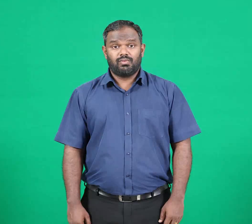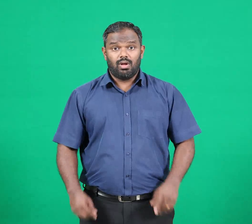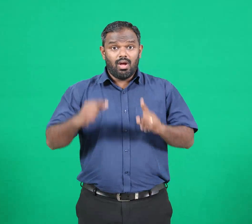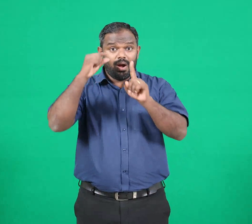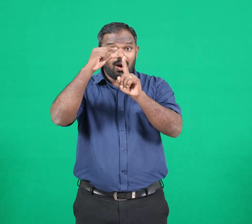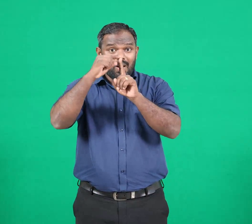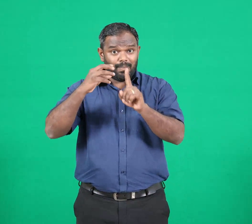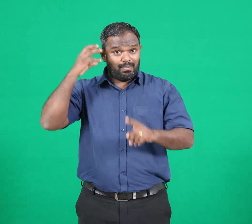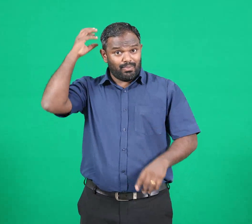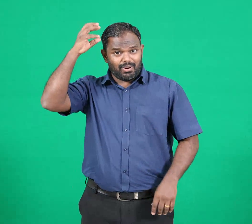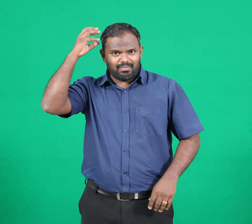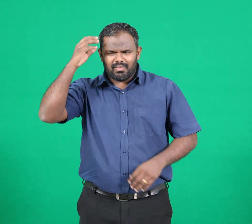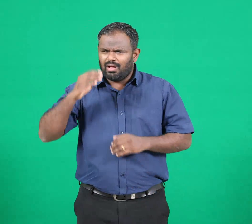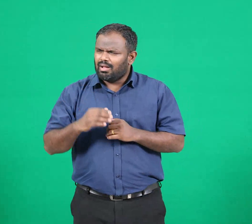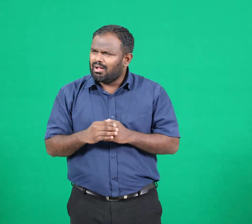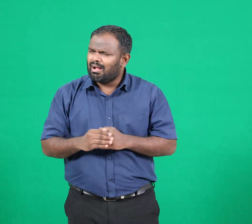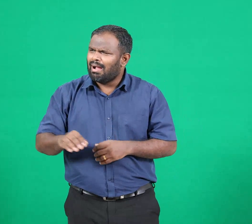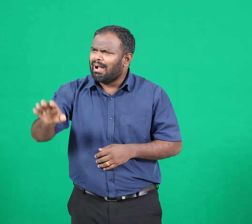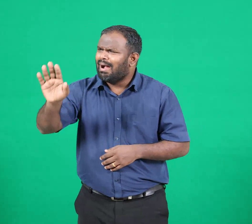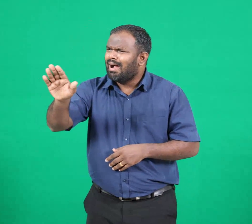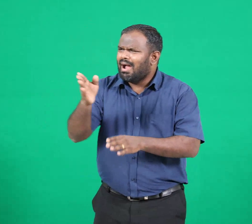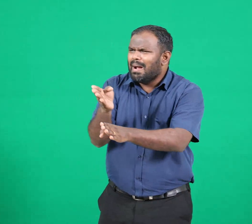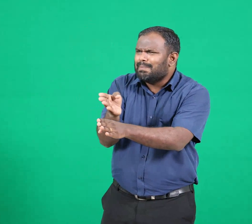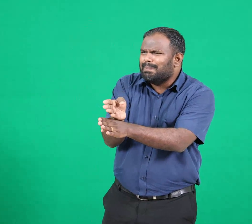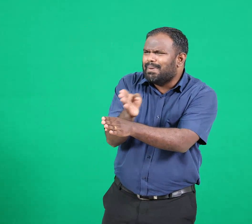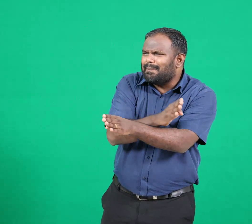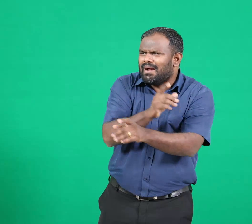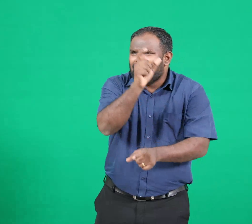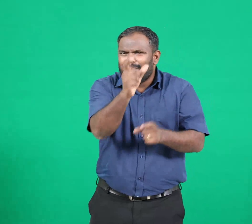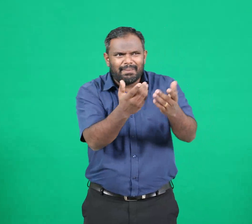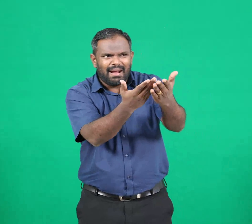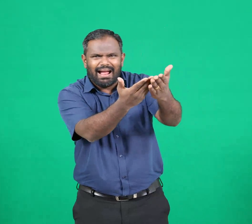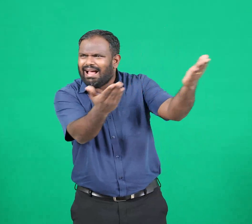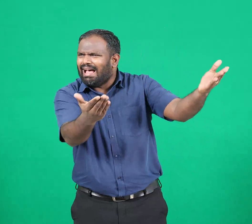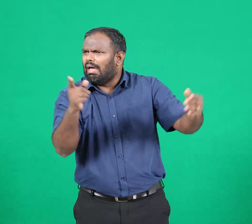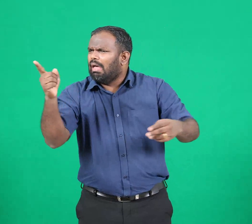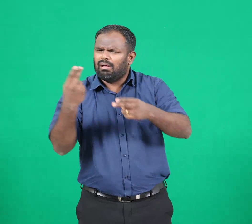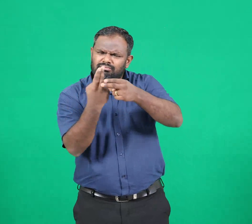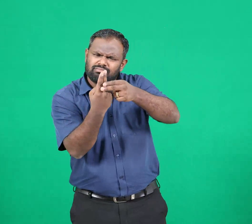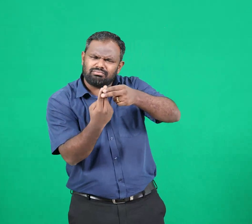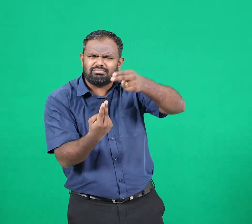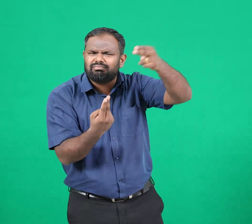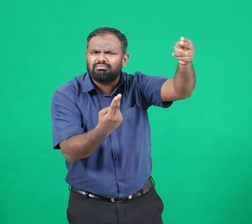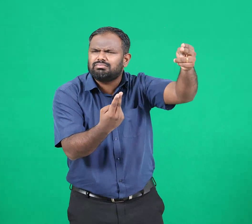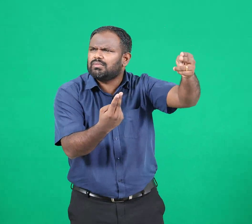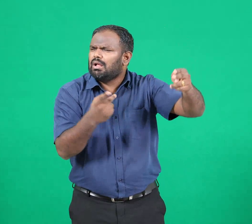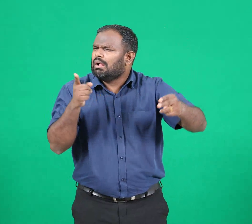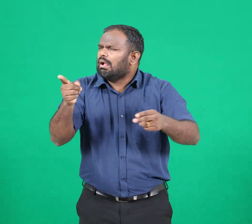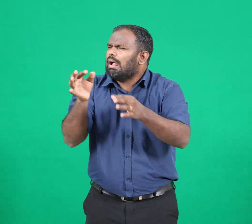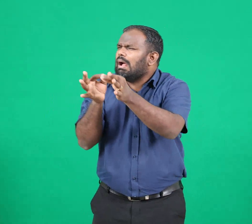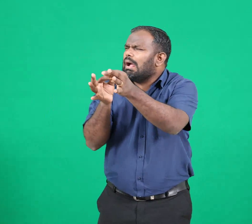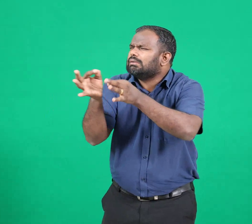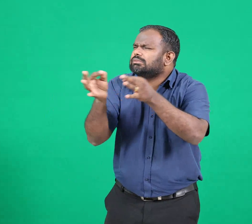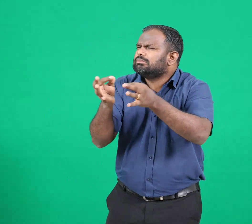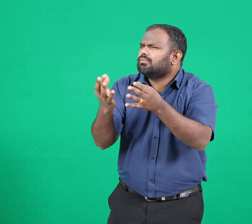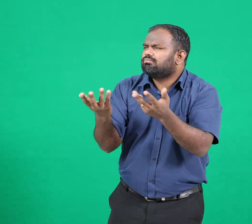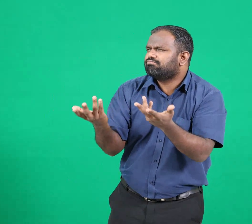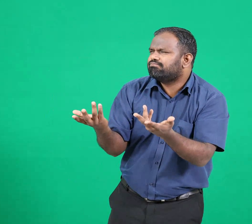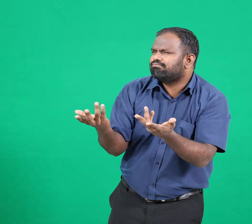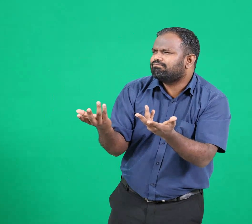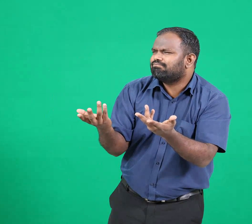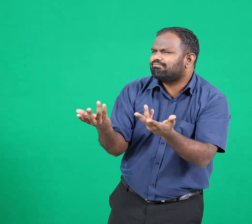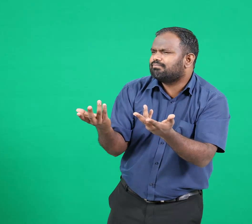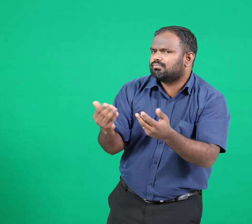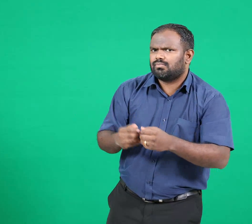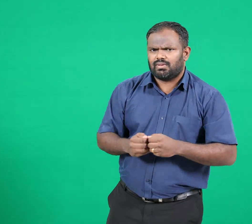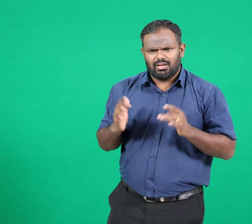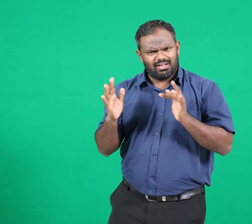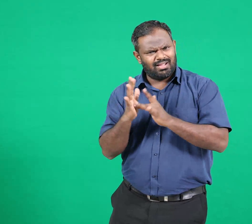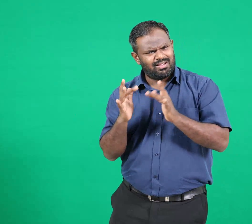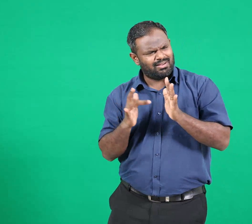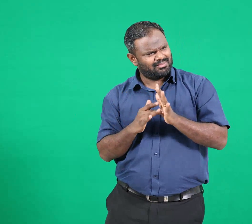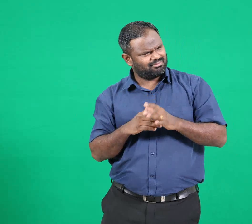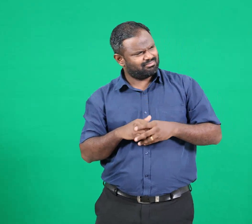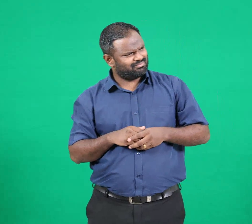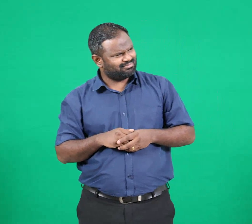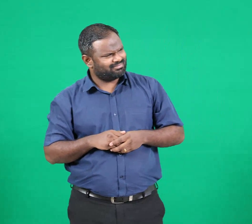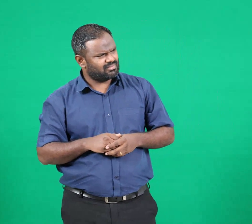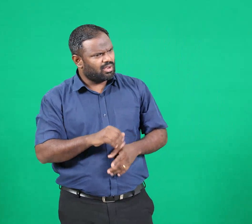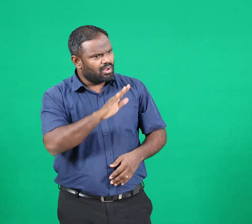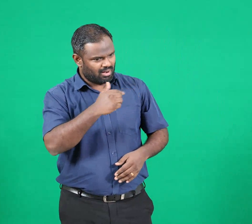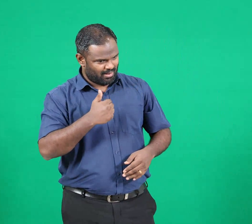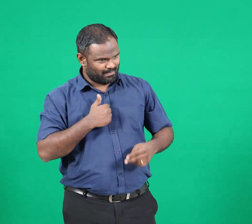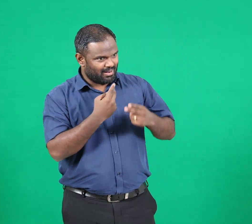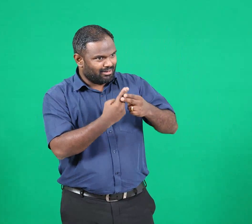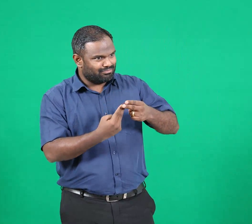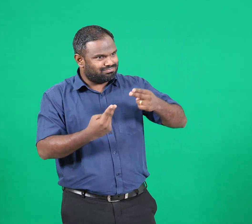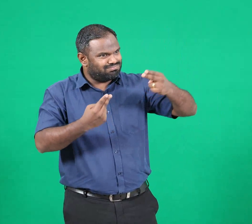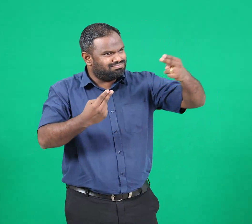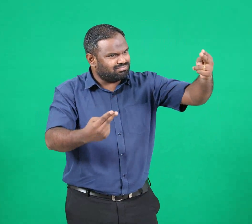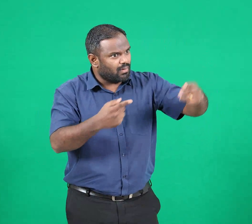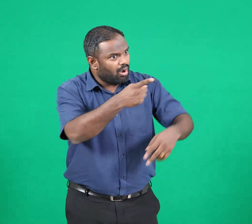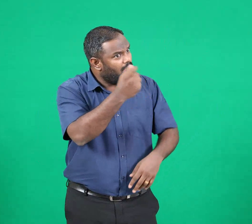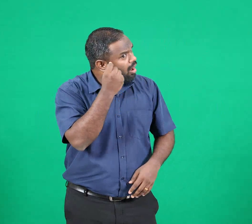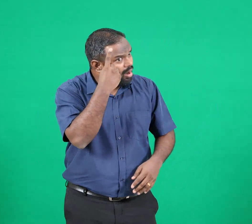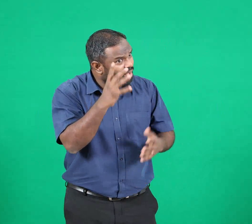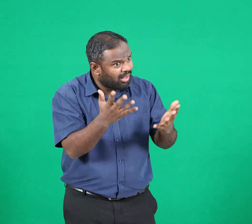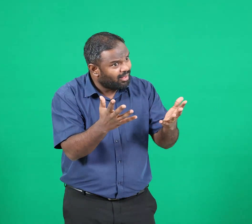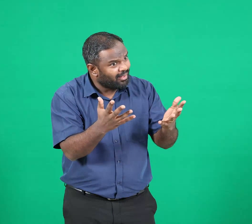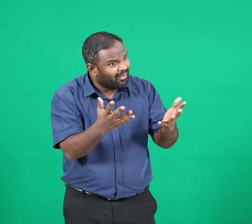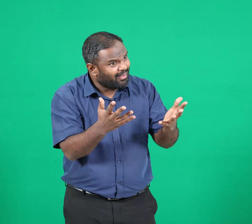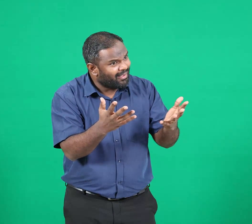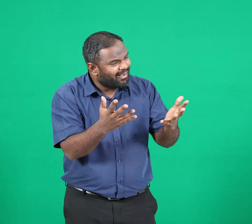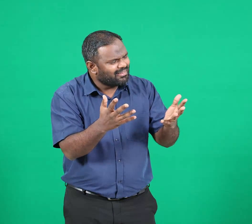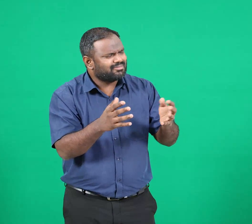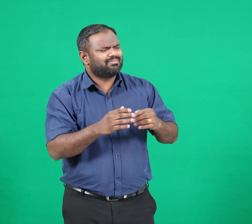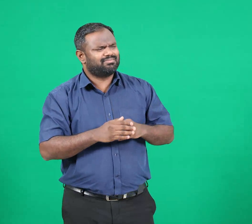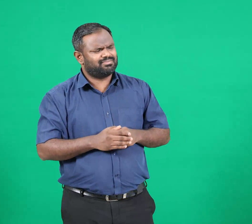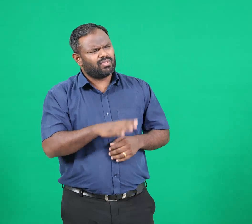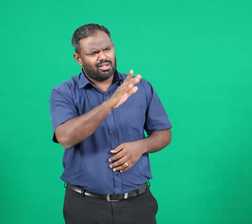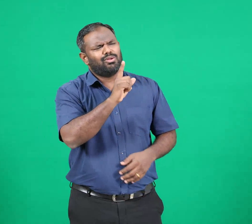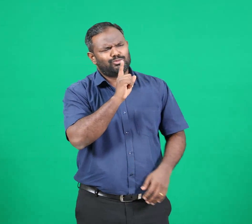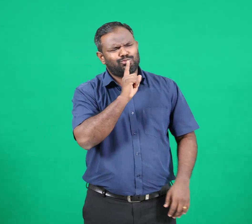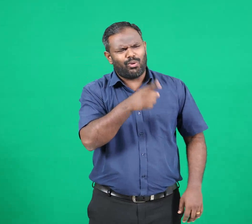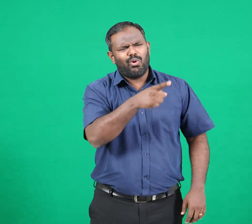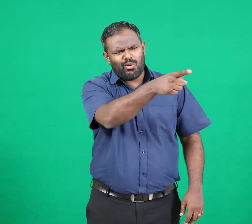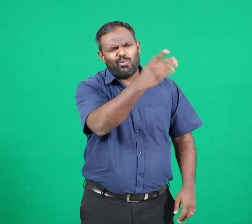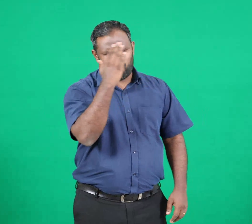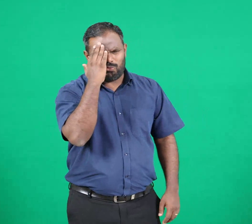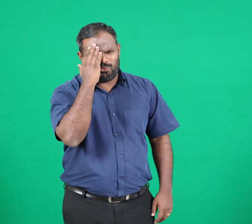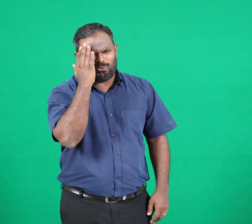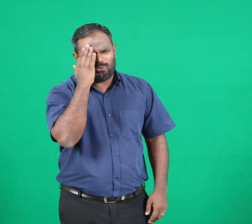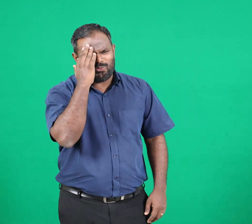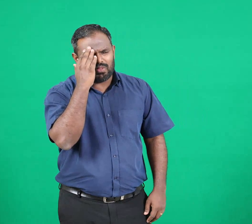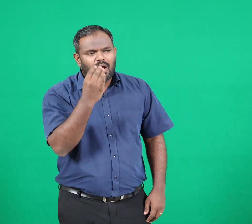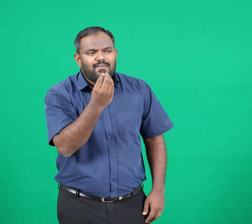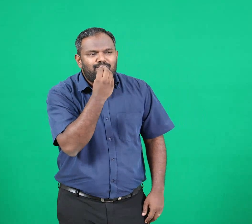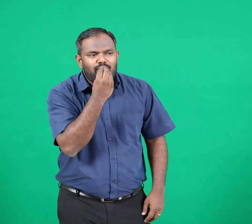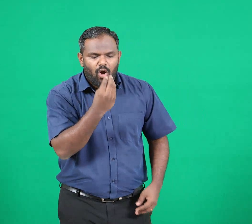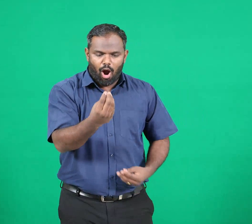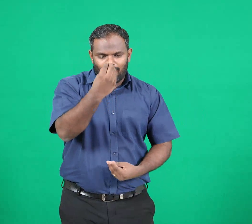Peter said to Him, "Explain this parable to us." "Do you still not understand?" Jesus asked.